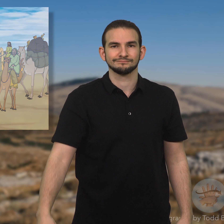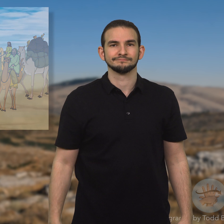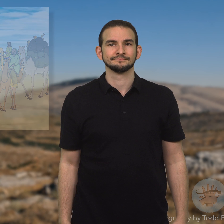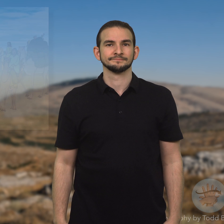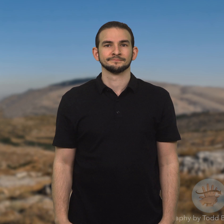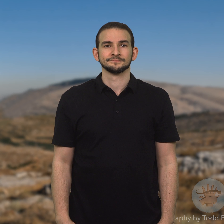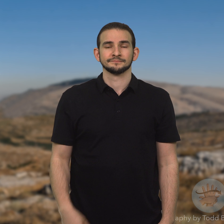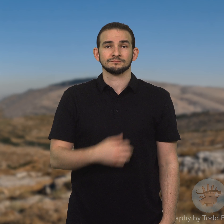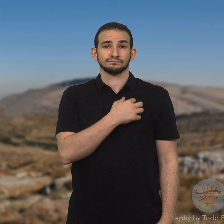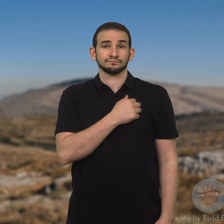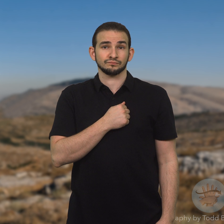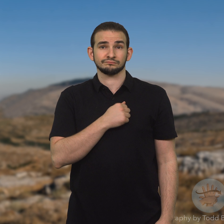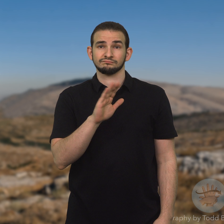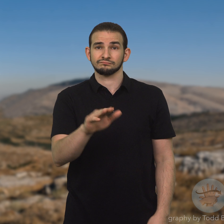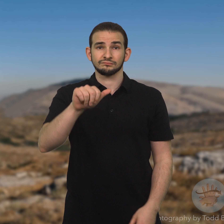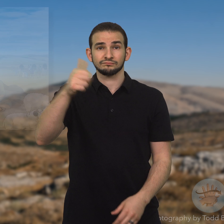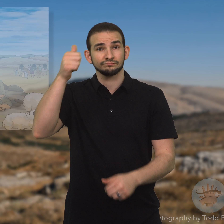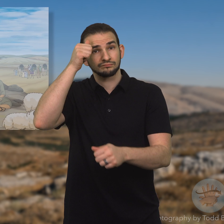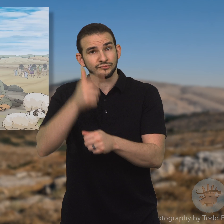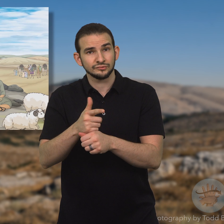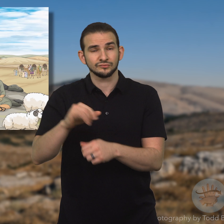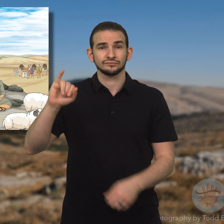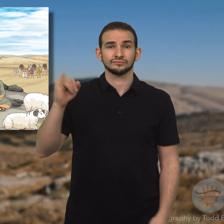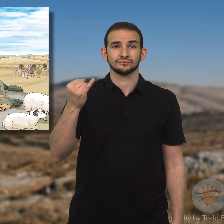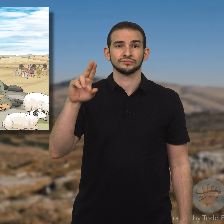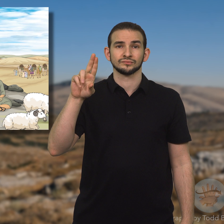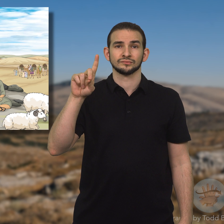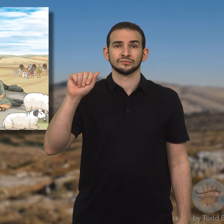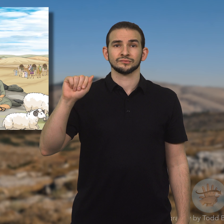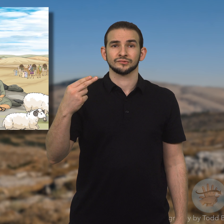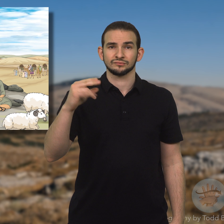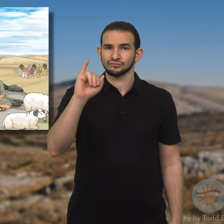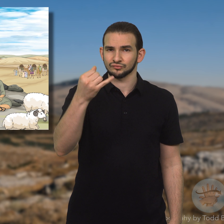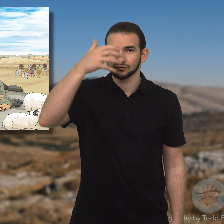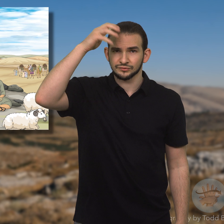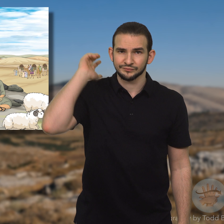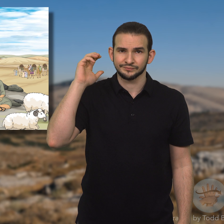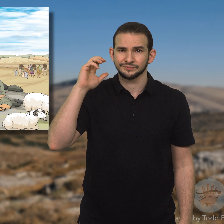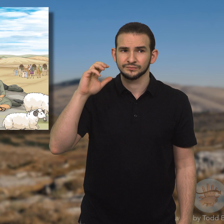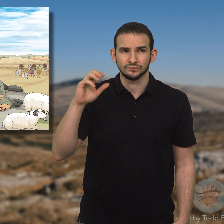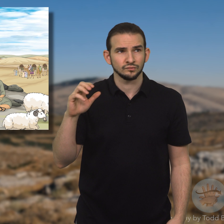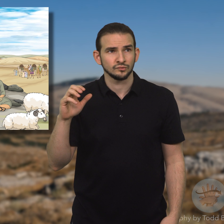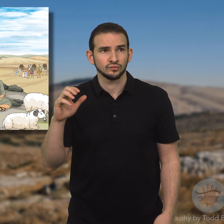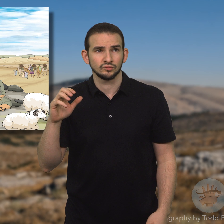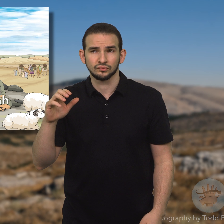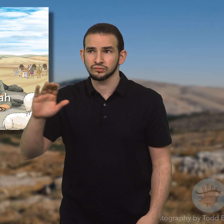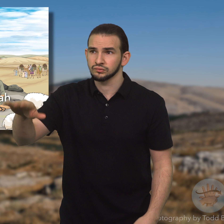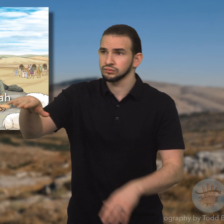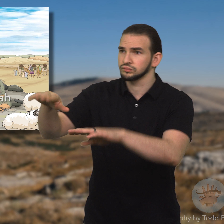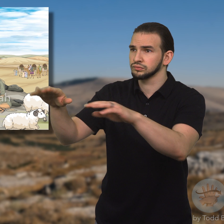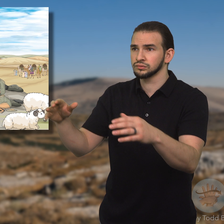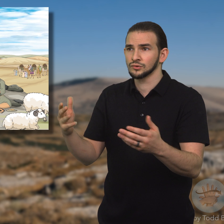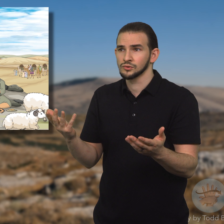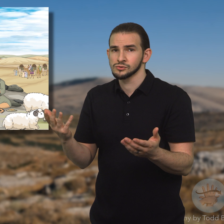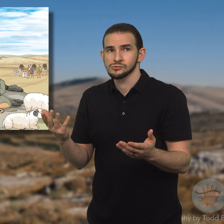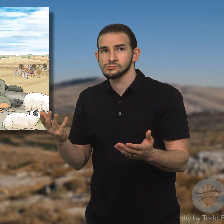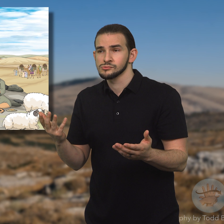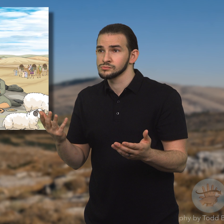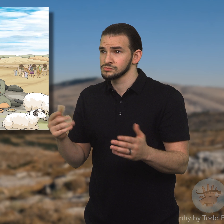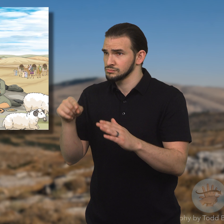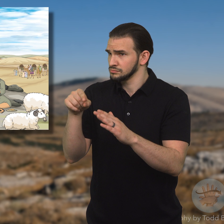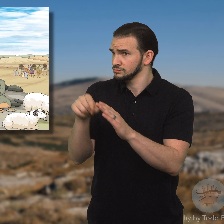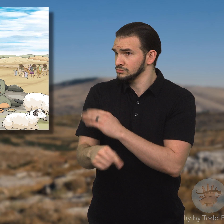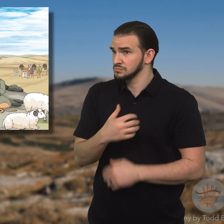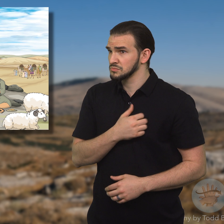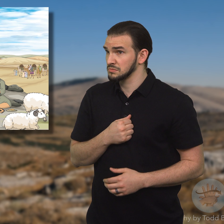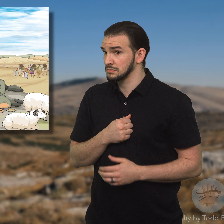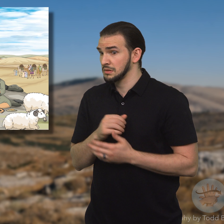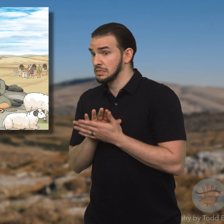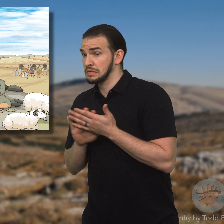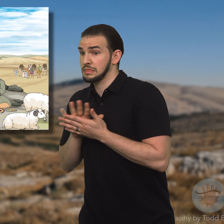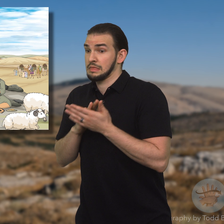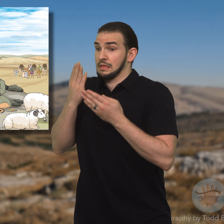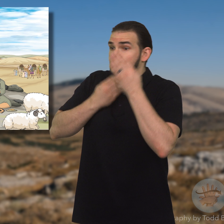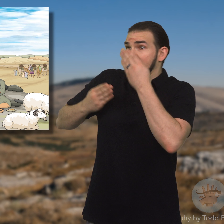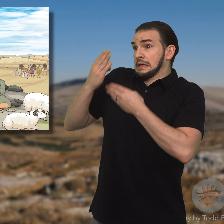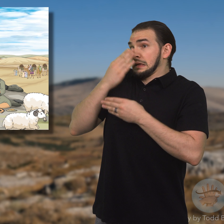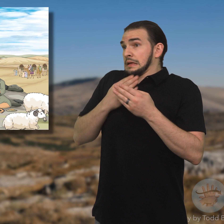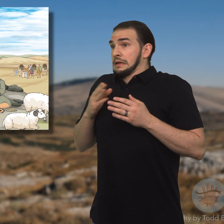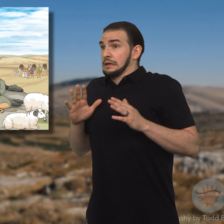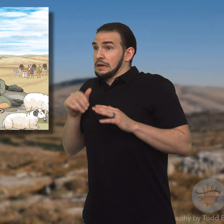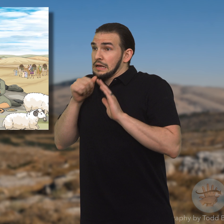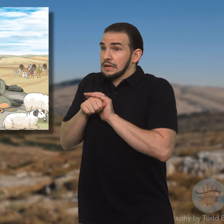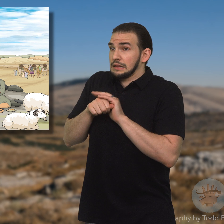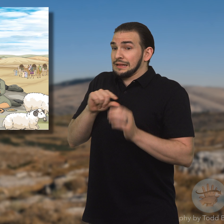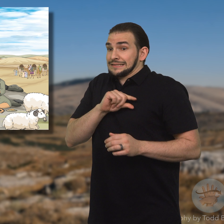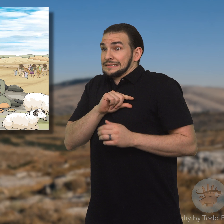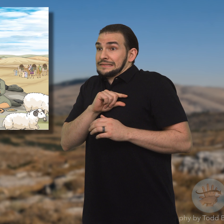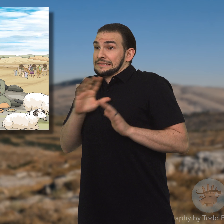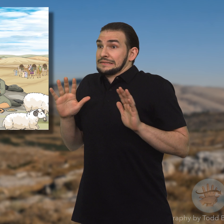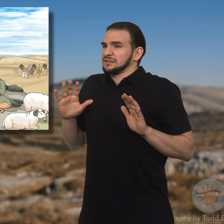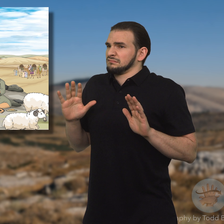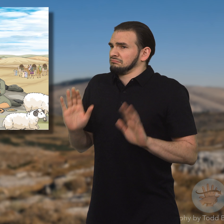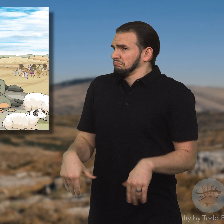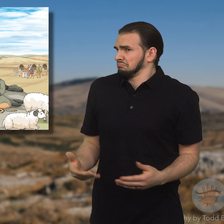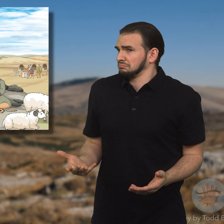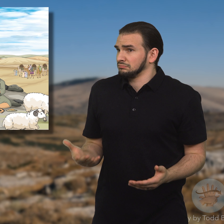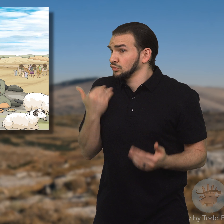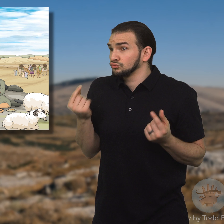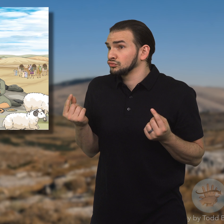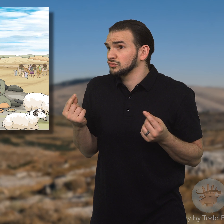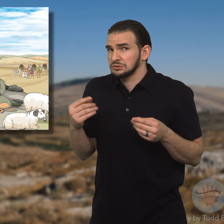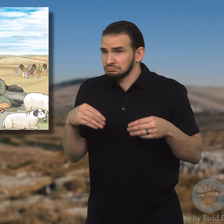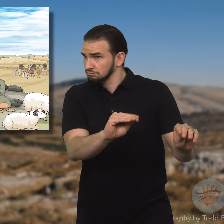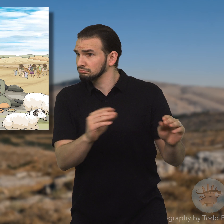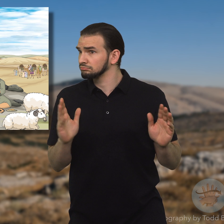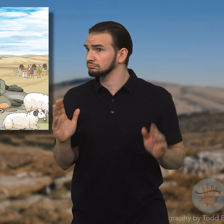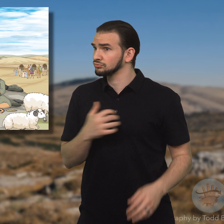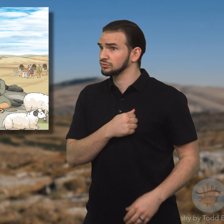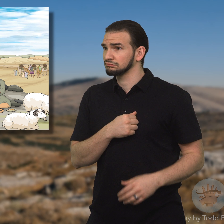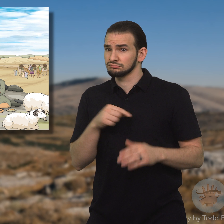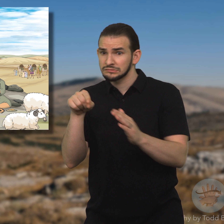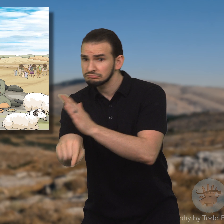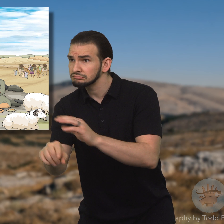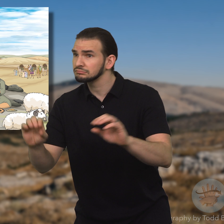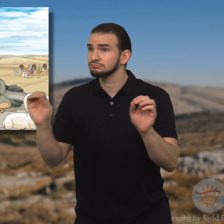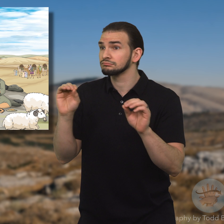Then Judah said to his brothers, “What profit will we gain if we kill our brother and cover up his blood?